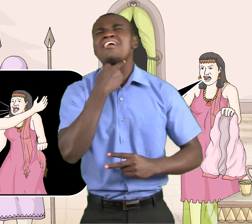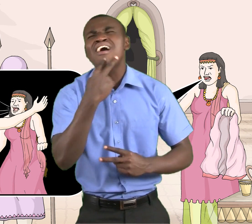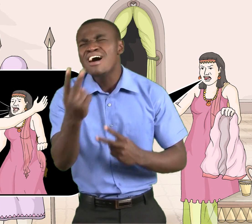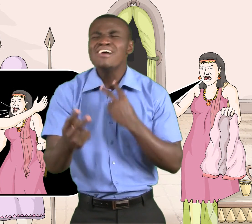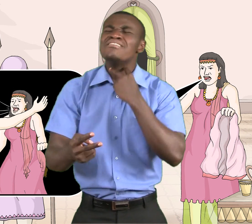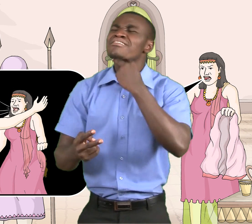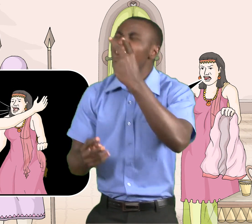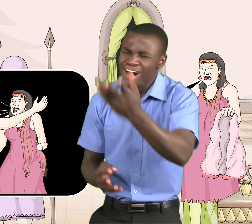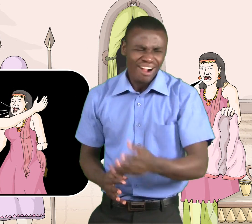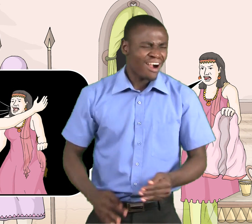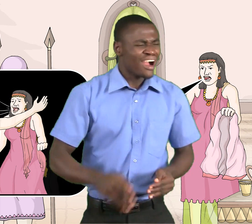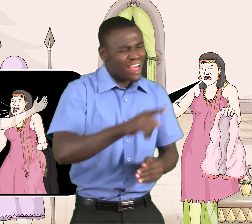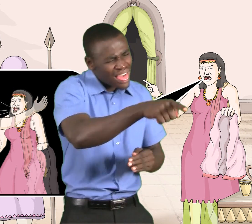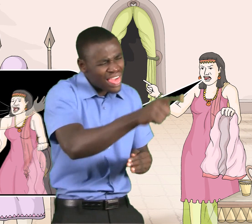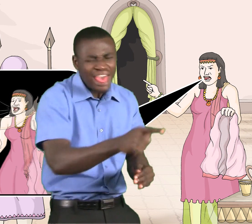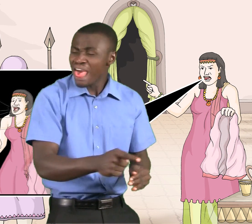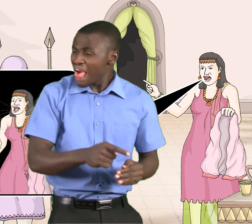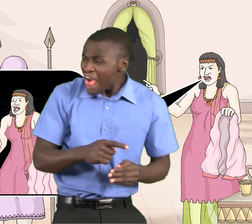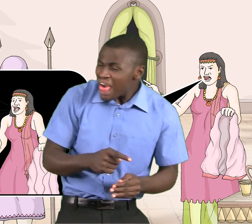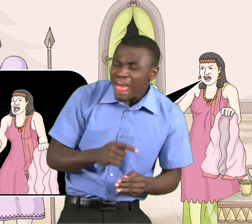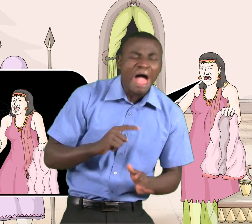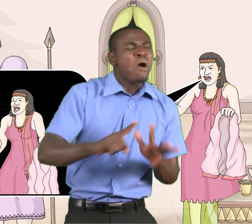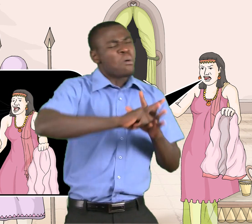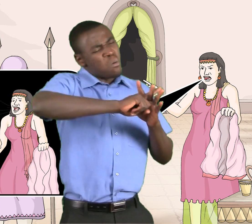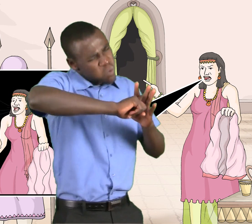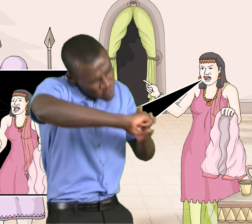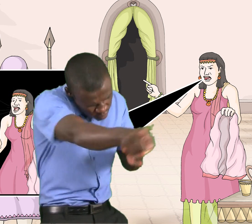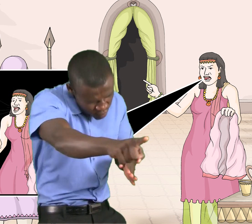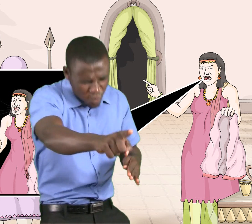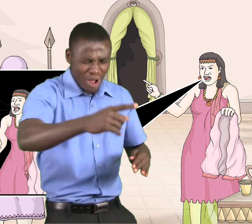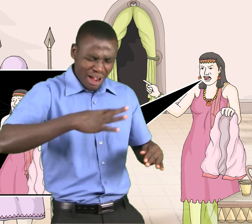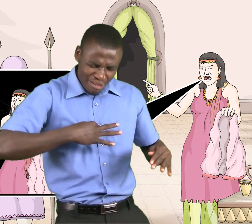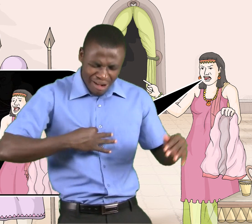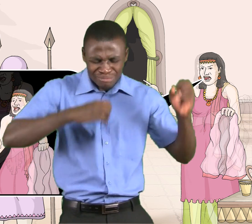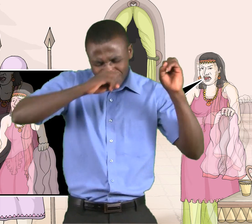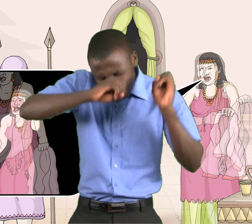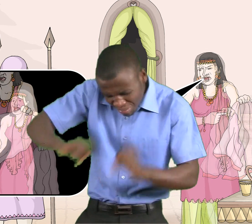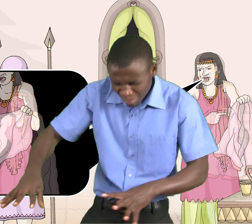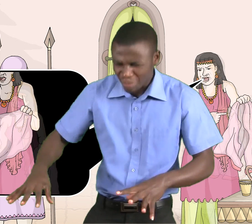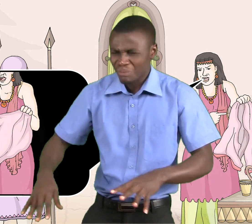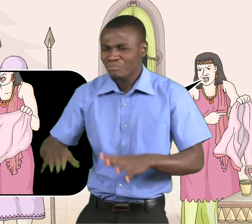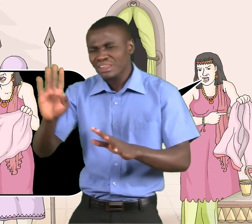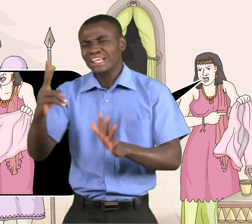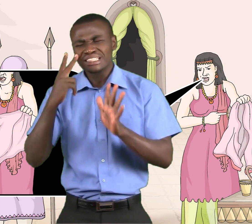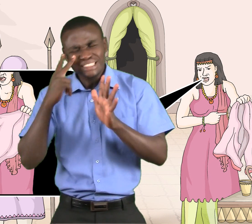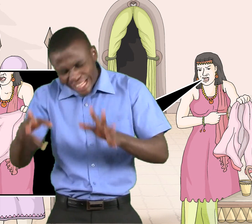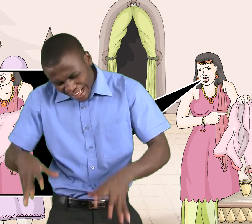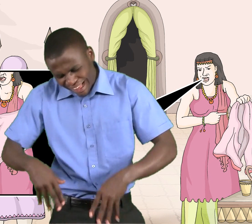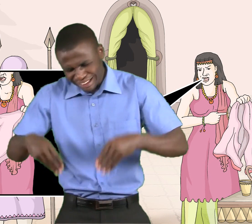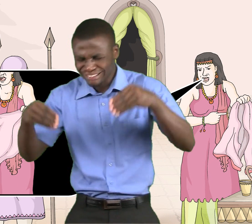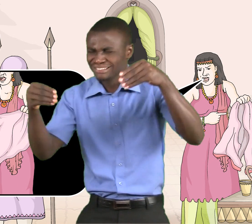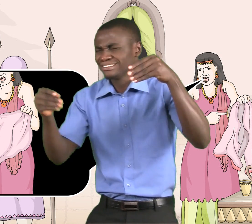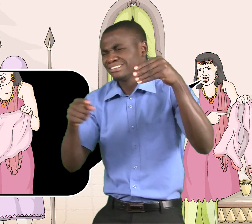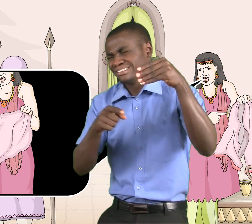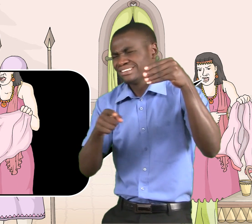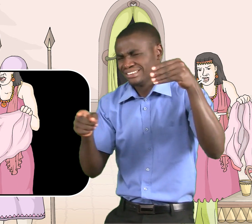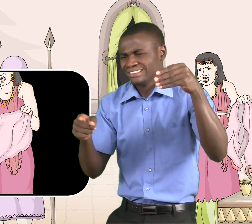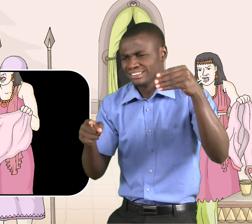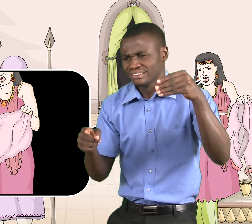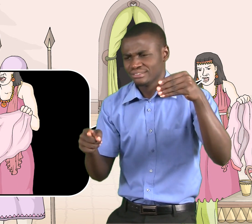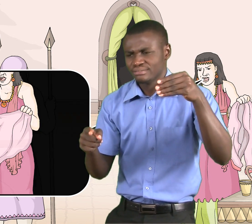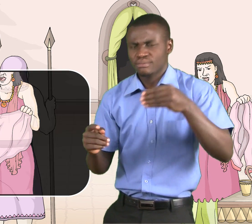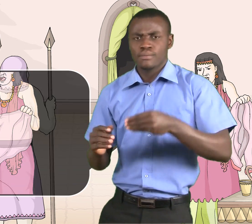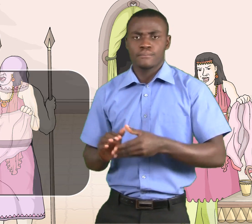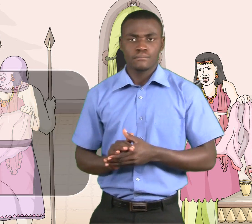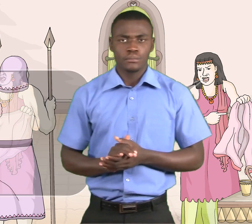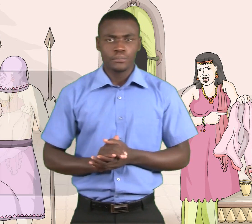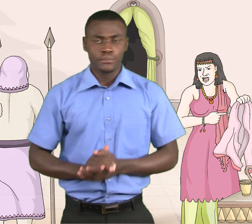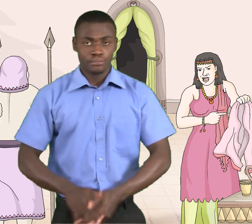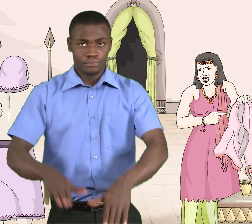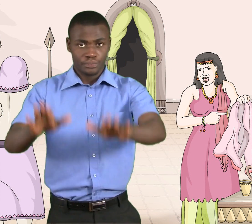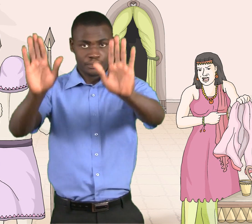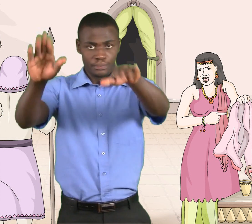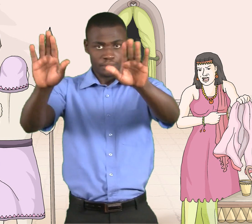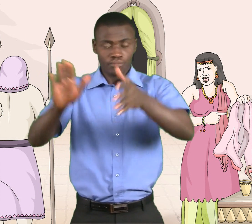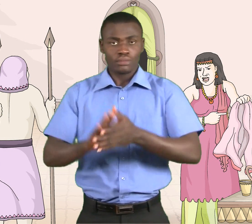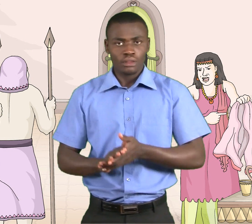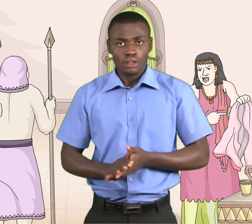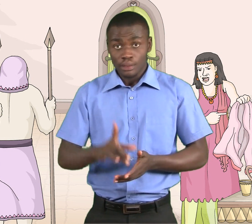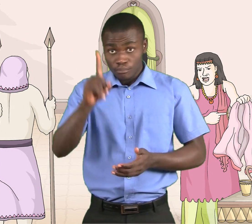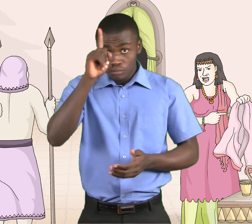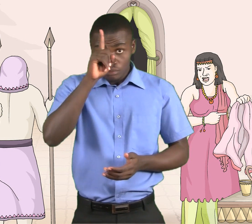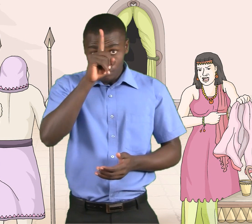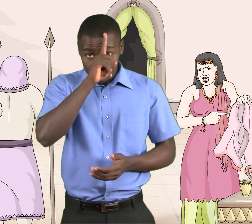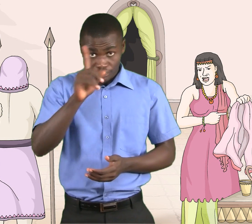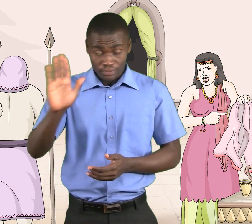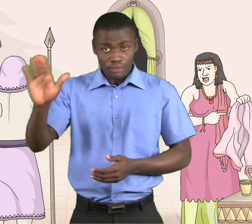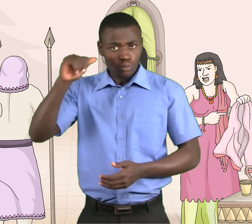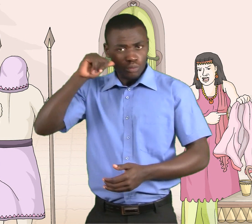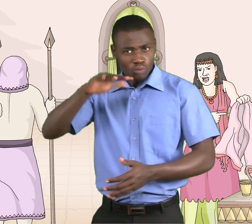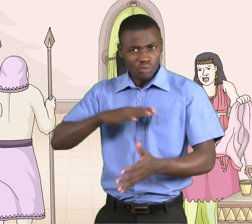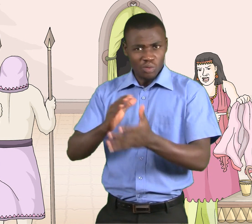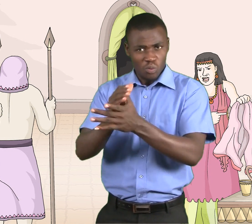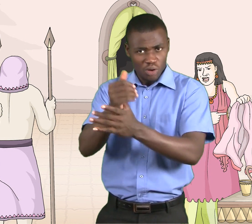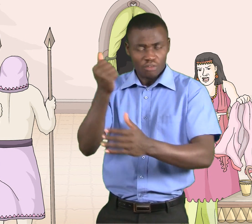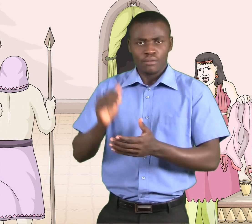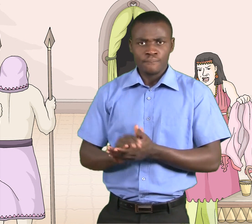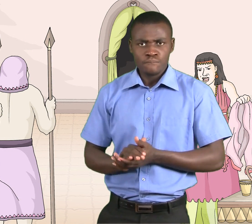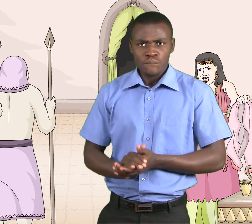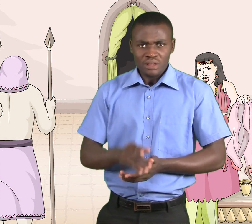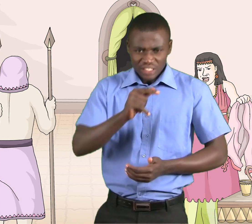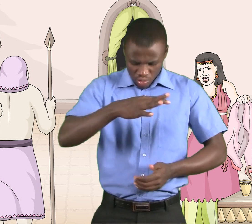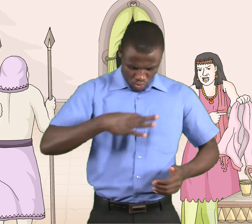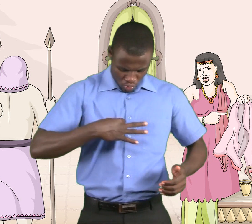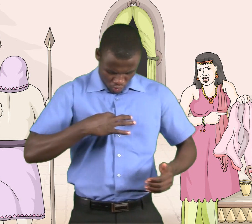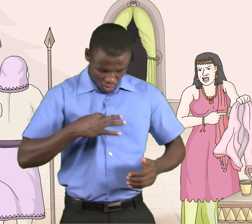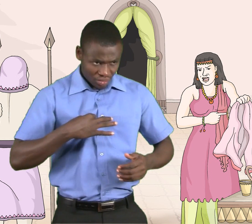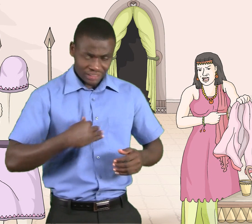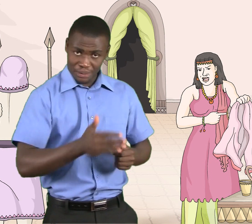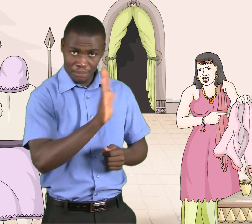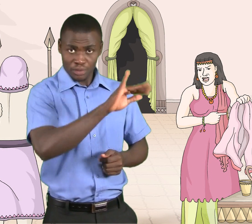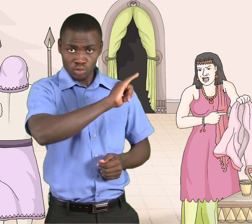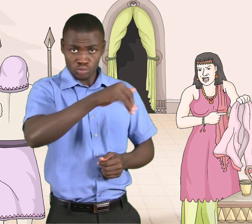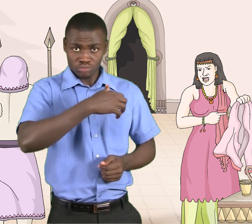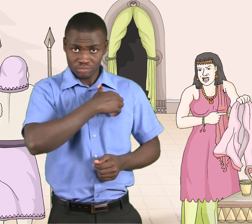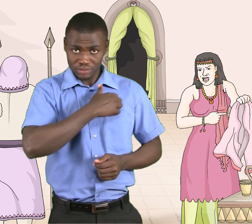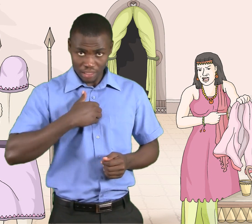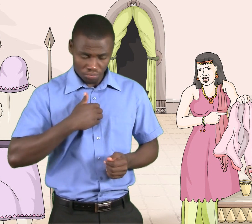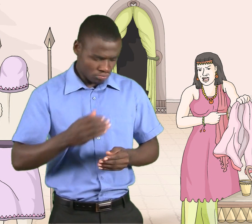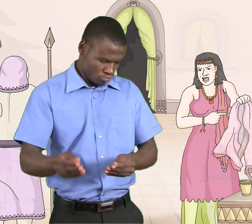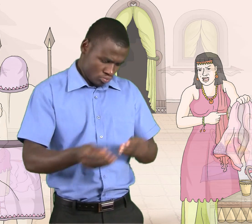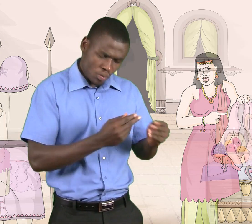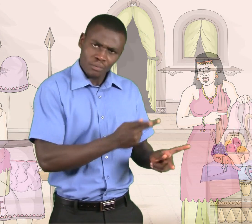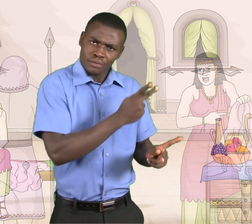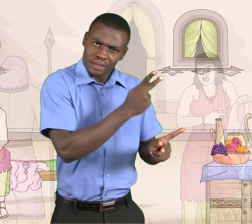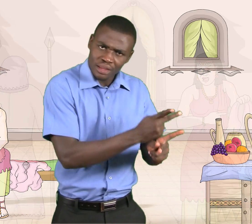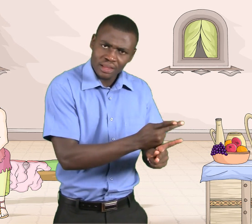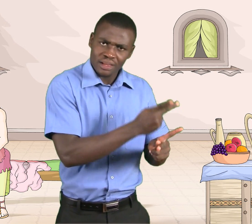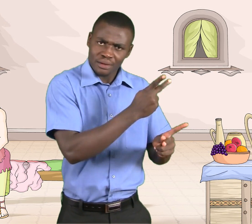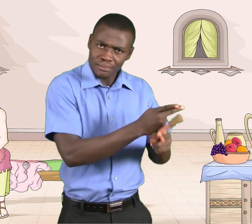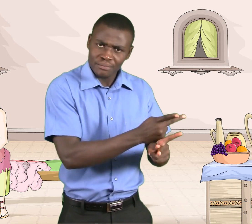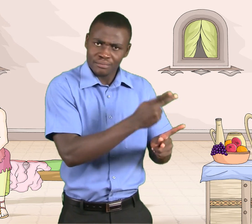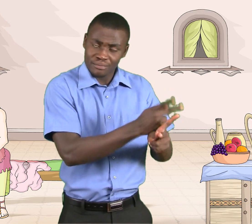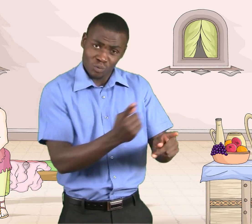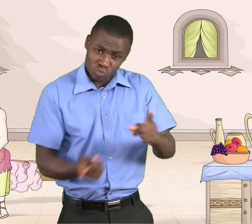When he heard me scream for help, he left his cloak beside me and ran out of the house.”